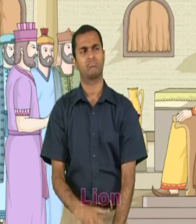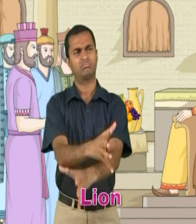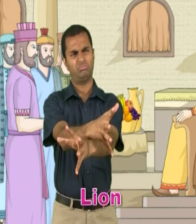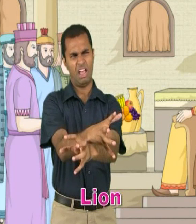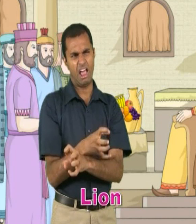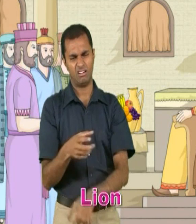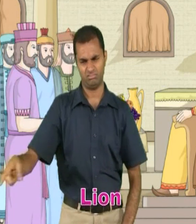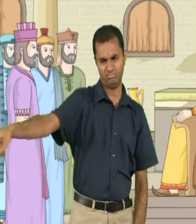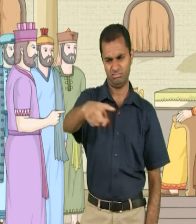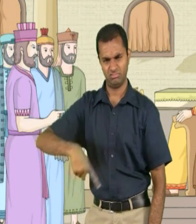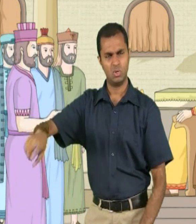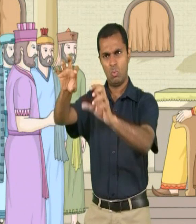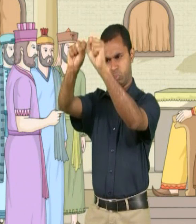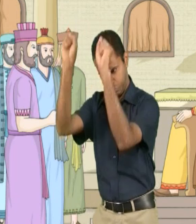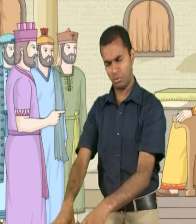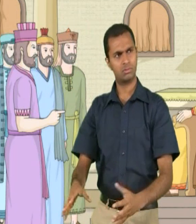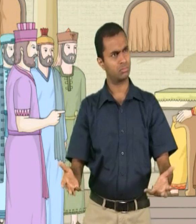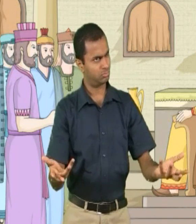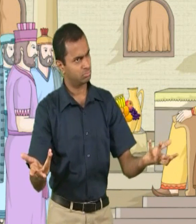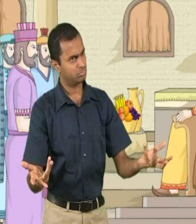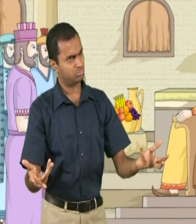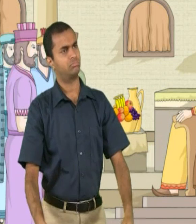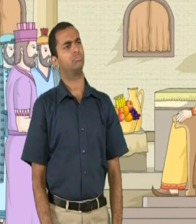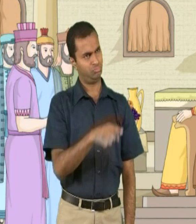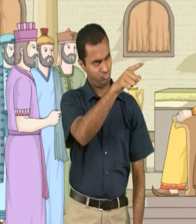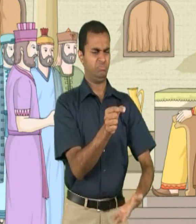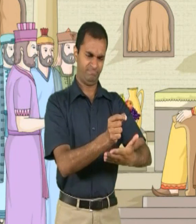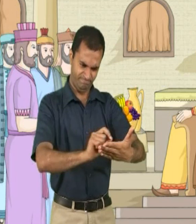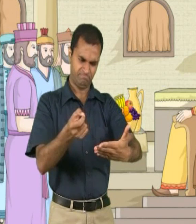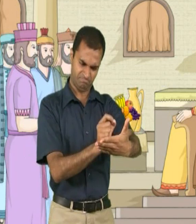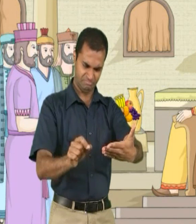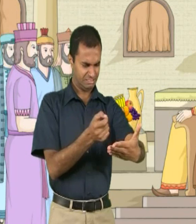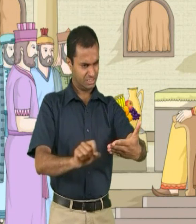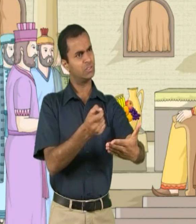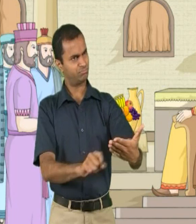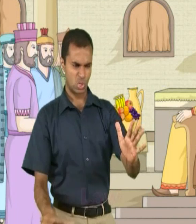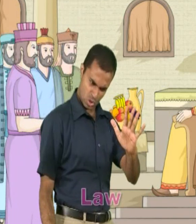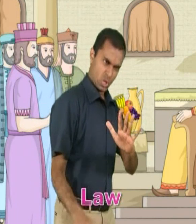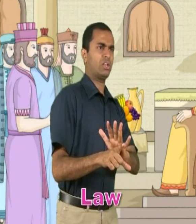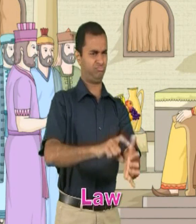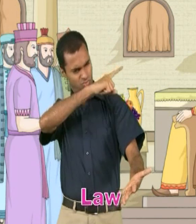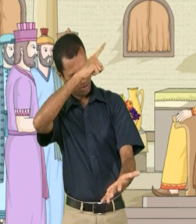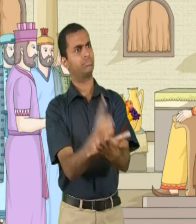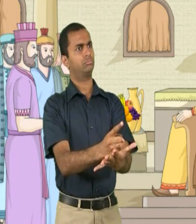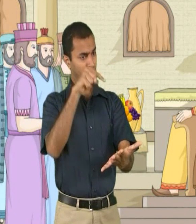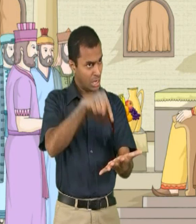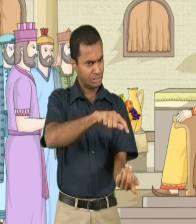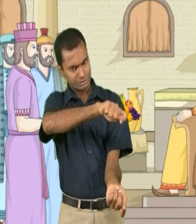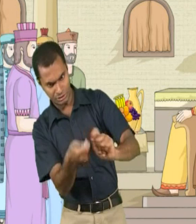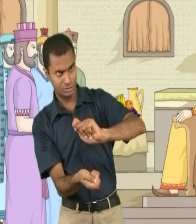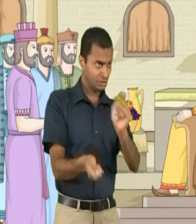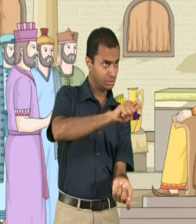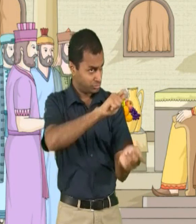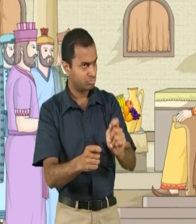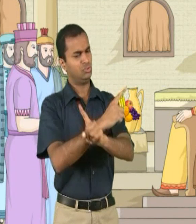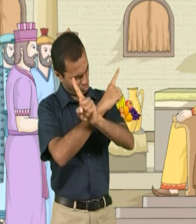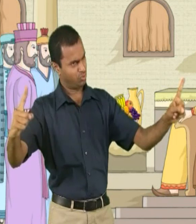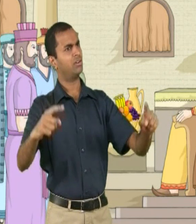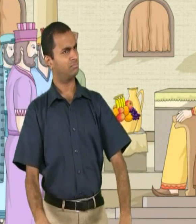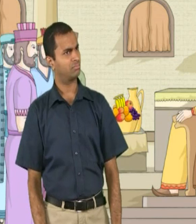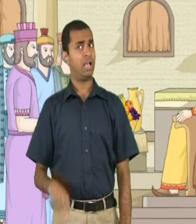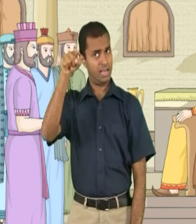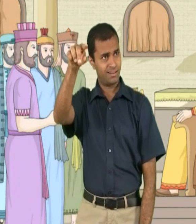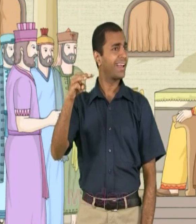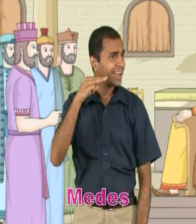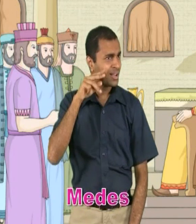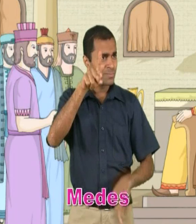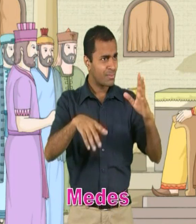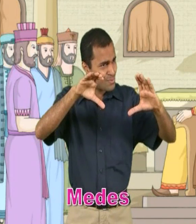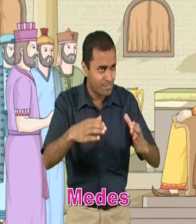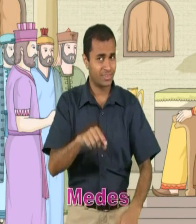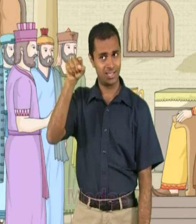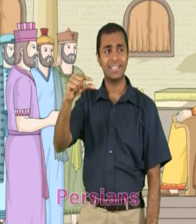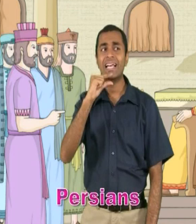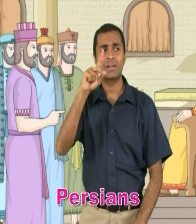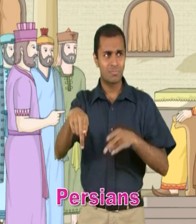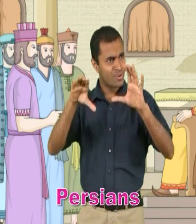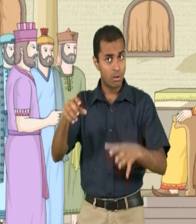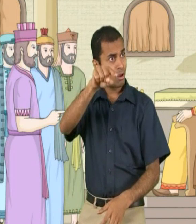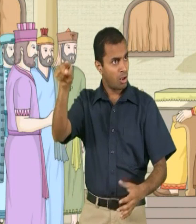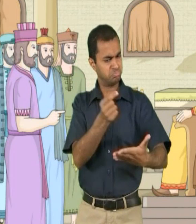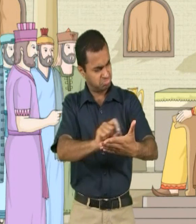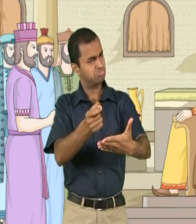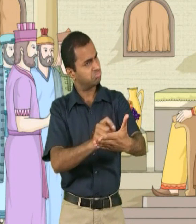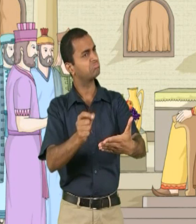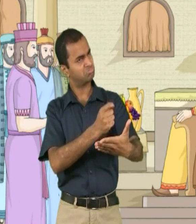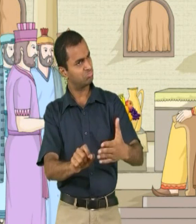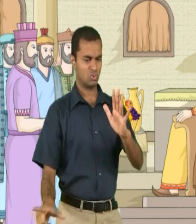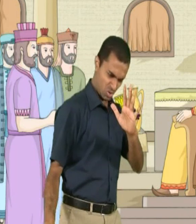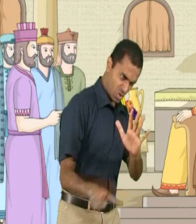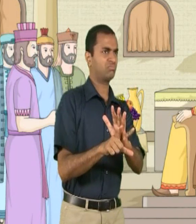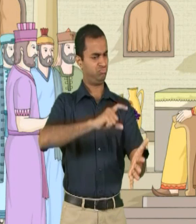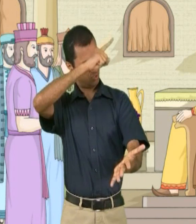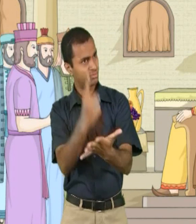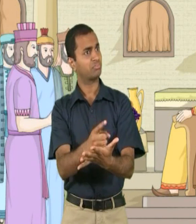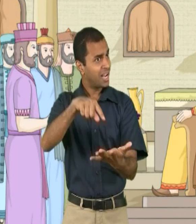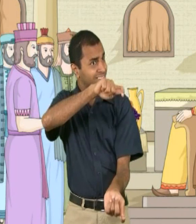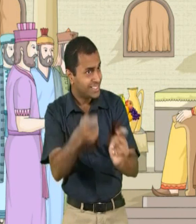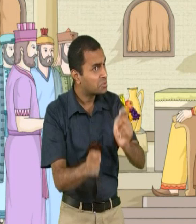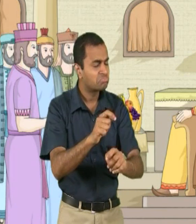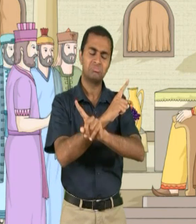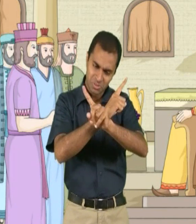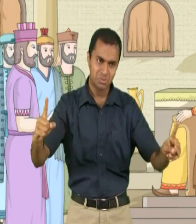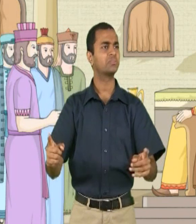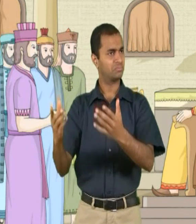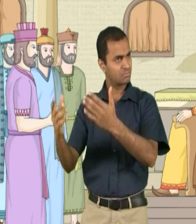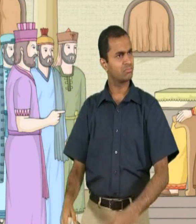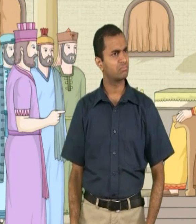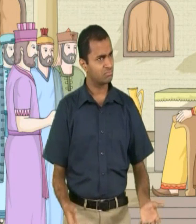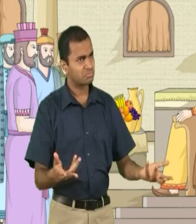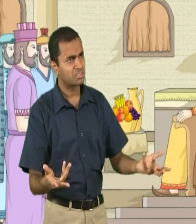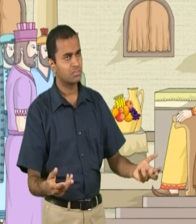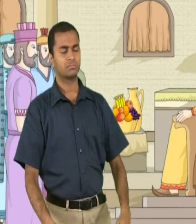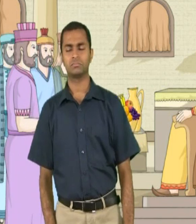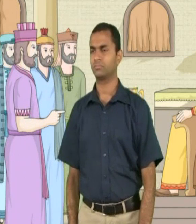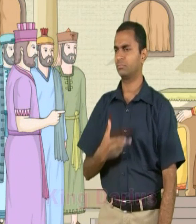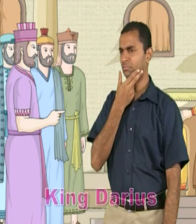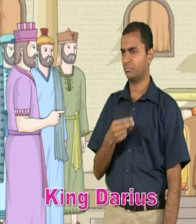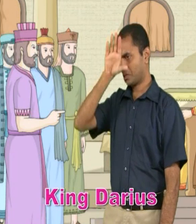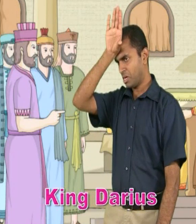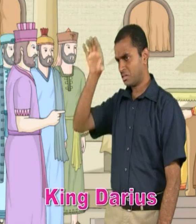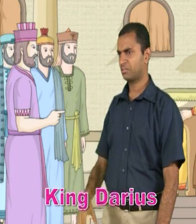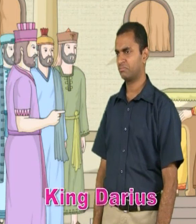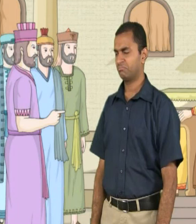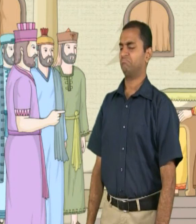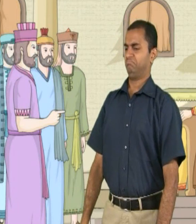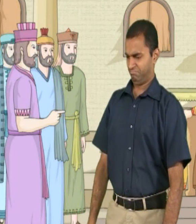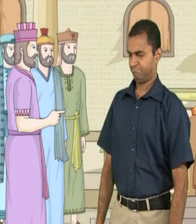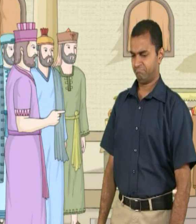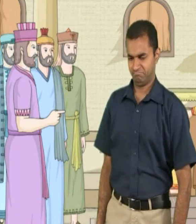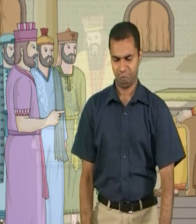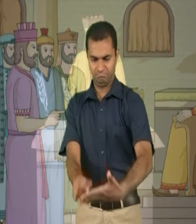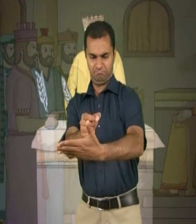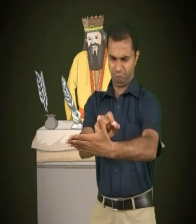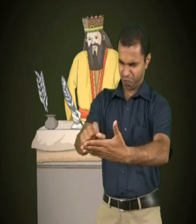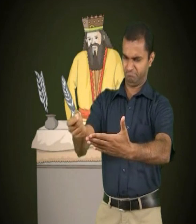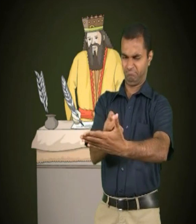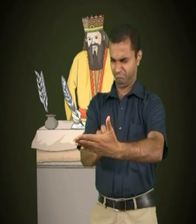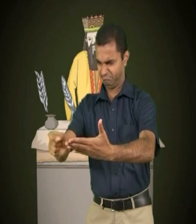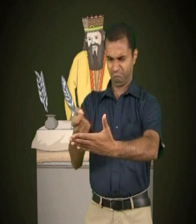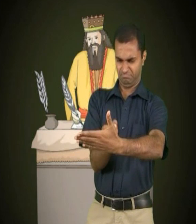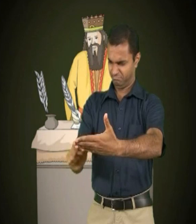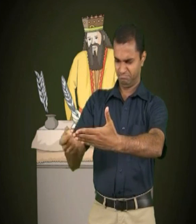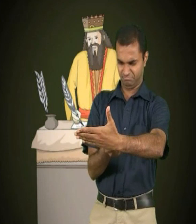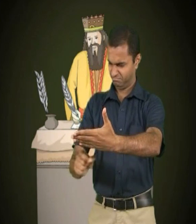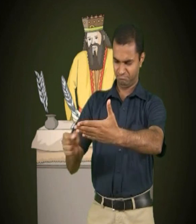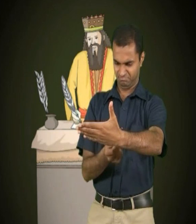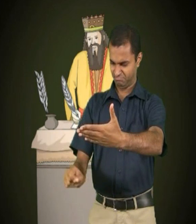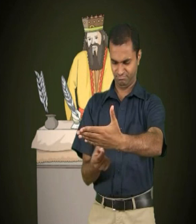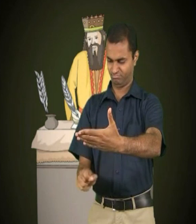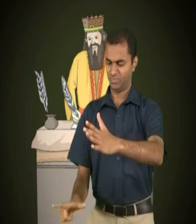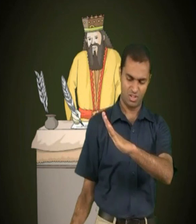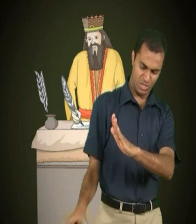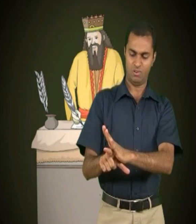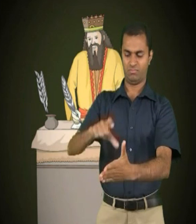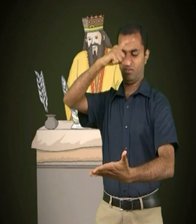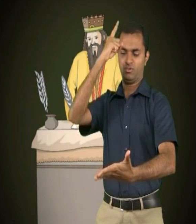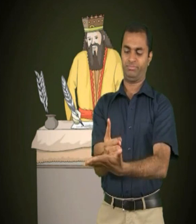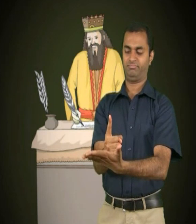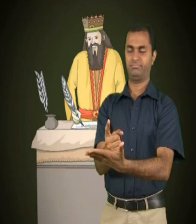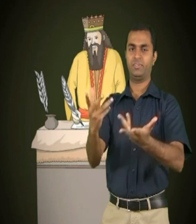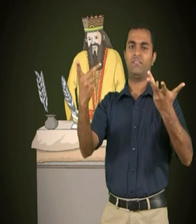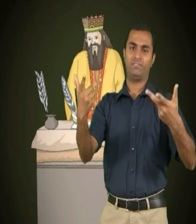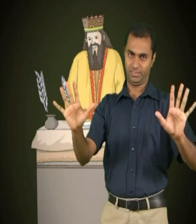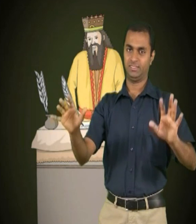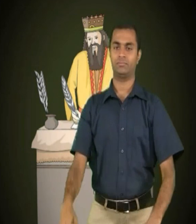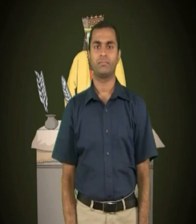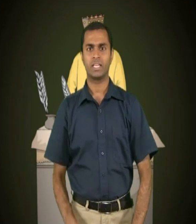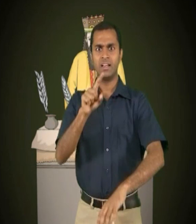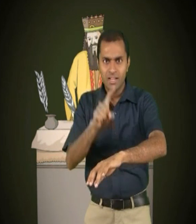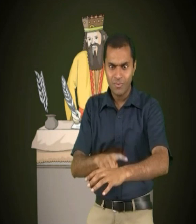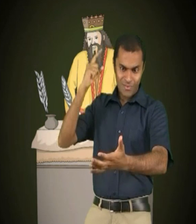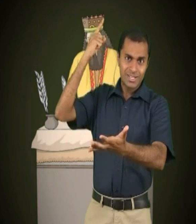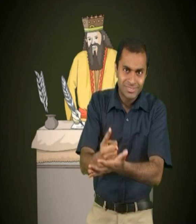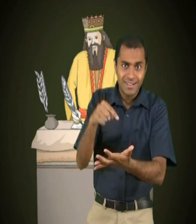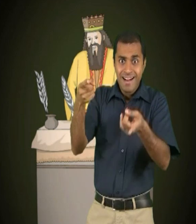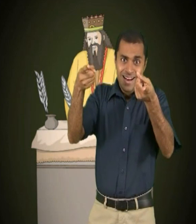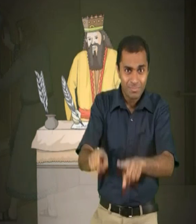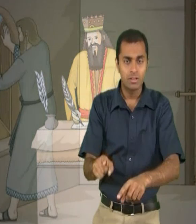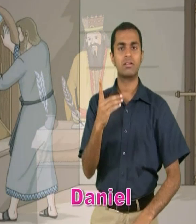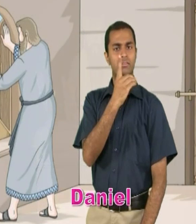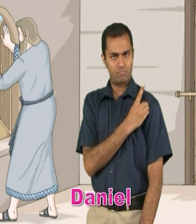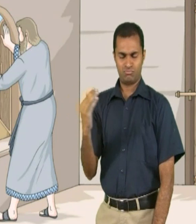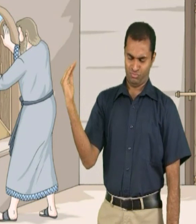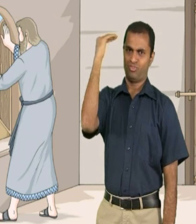Therefore, O king, establish the decree and sign the document so that it cannot be changed—in accordance with the law of the Medes and Persians, which cannot be repealed.”